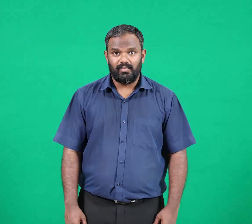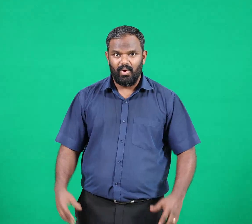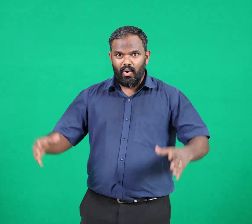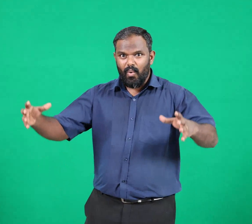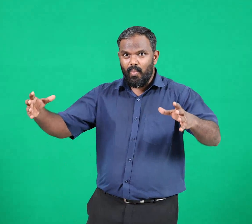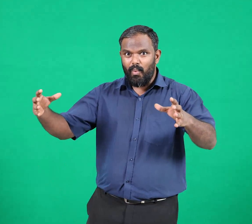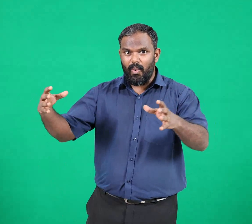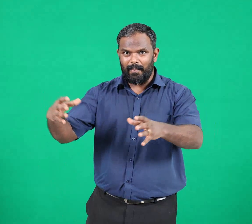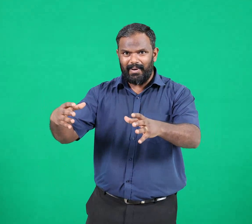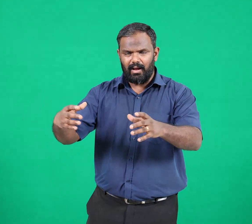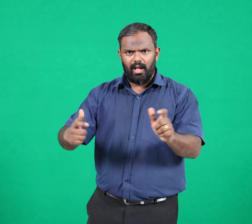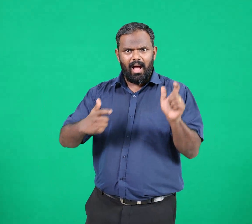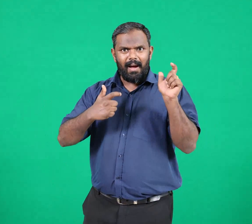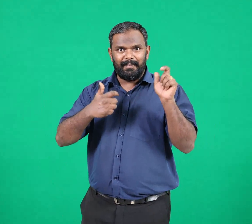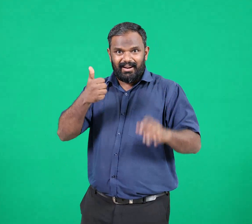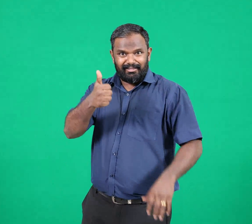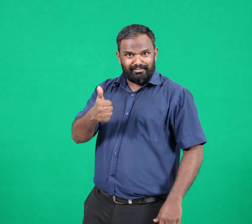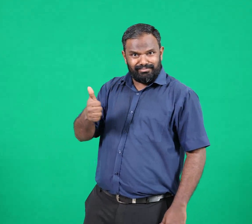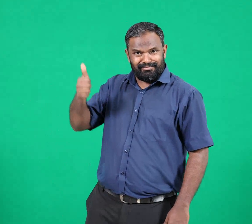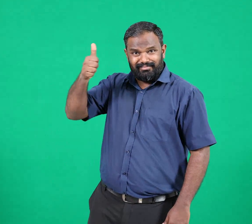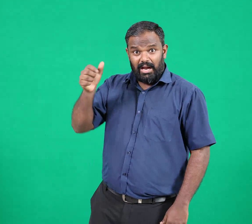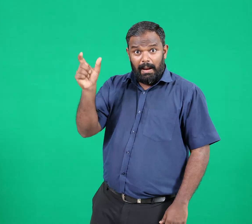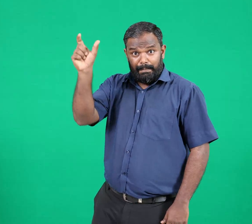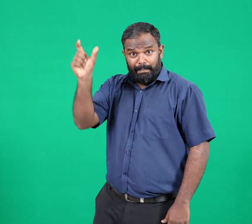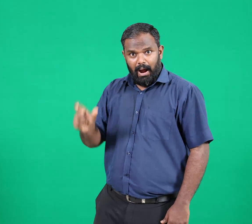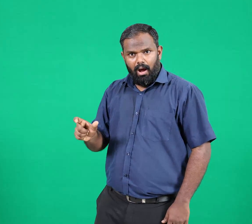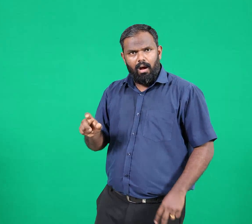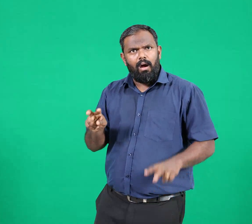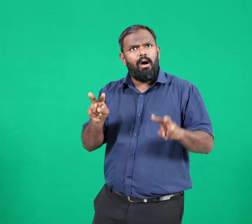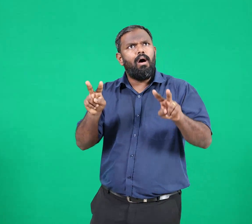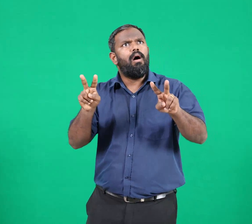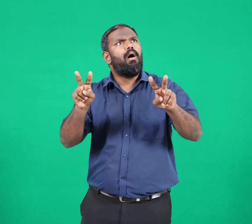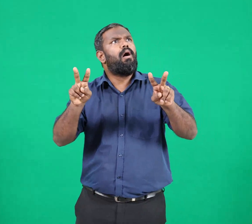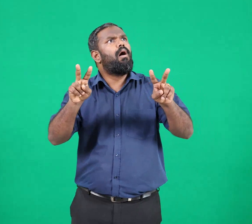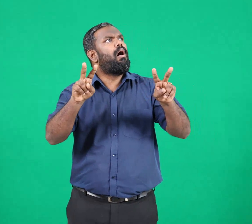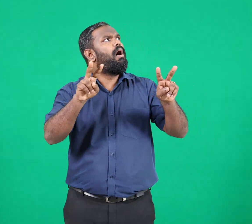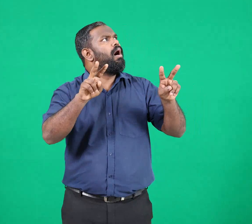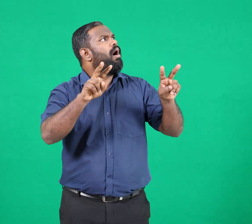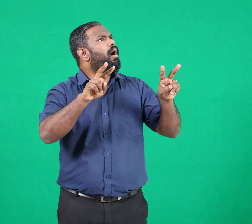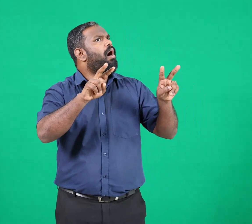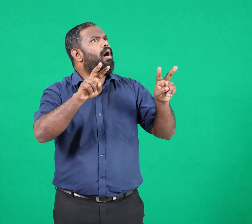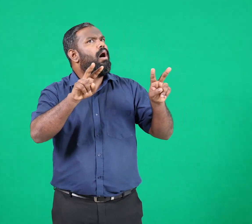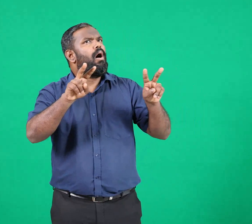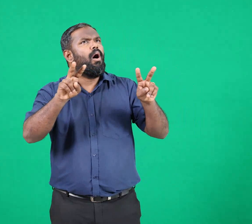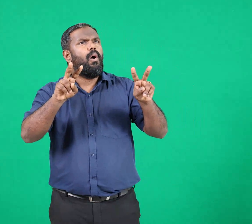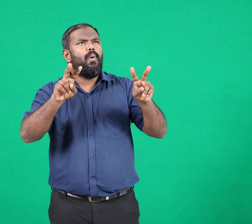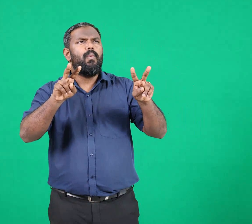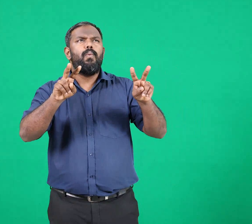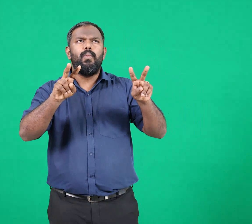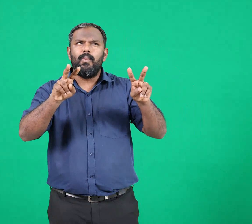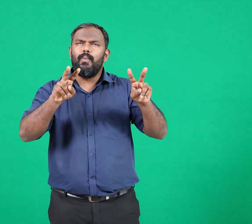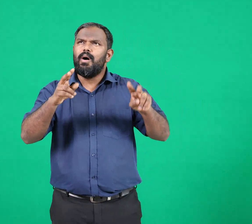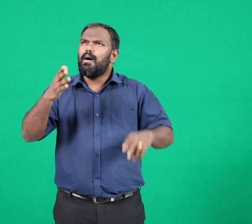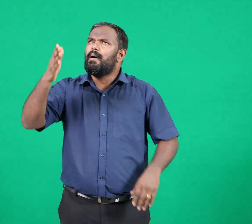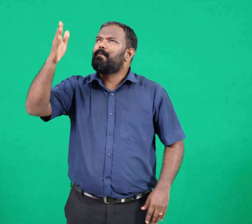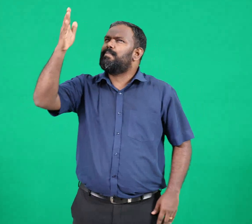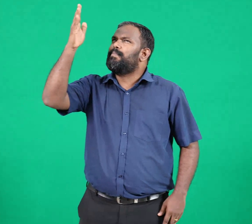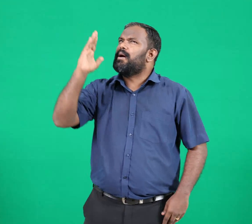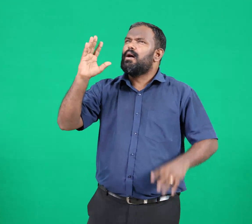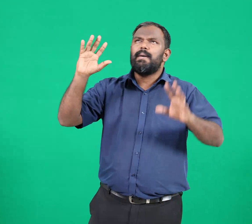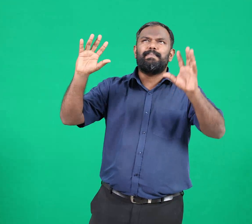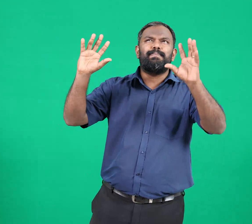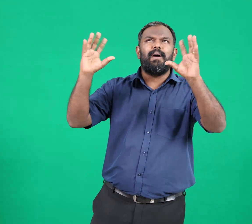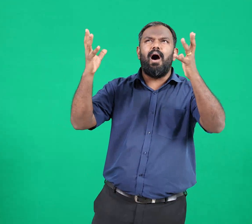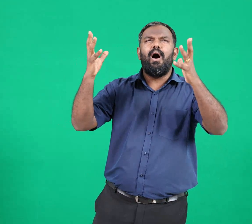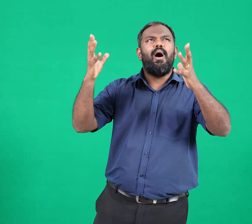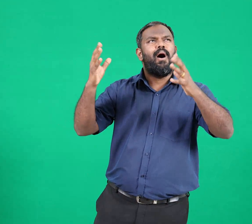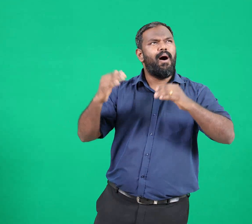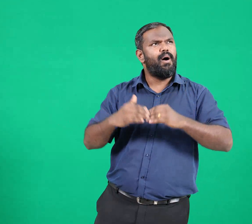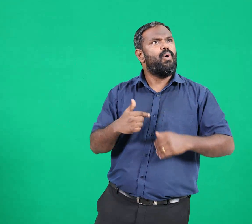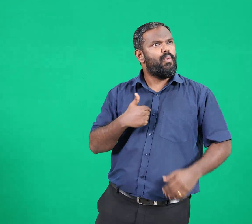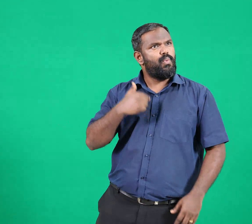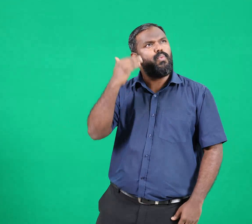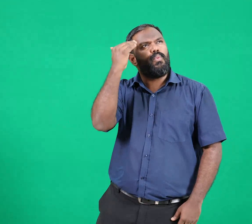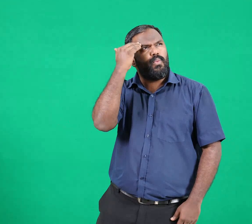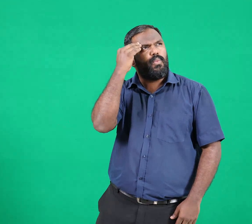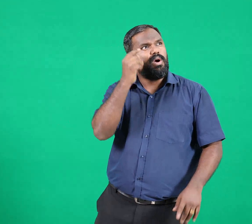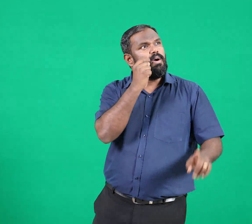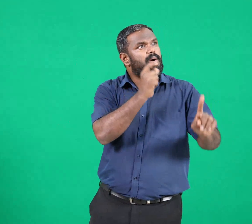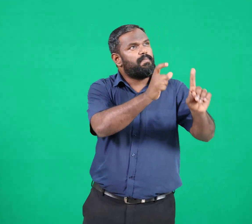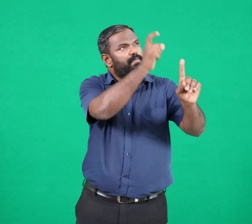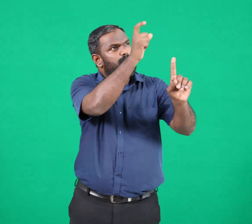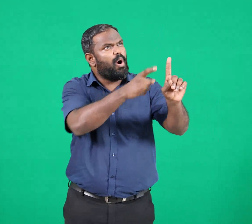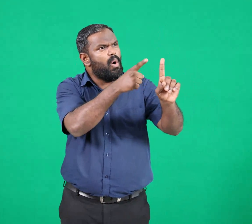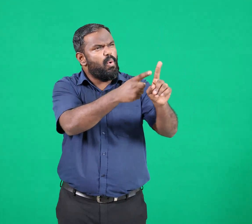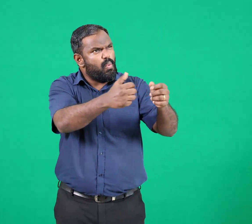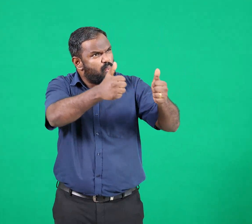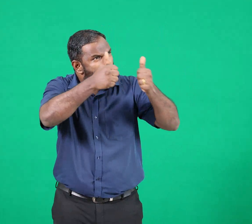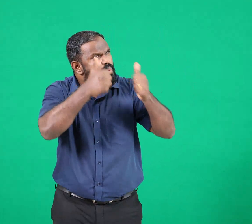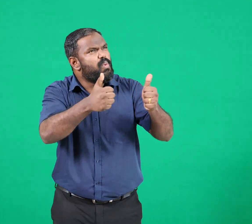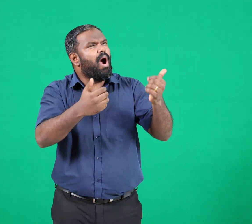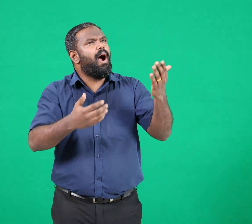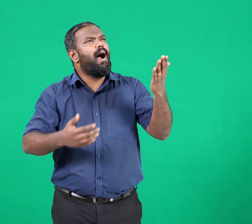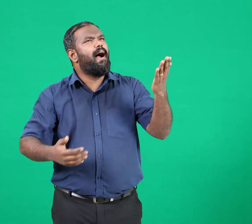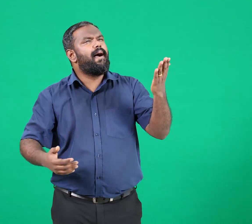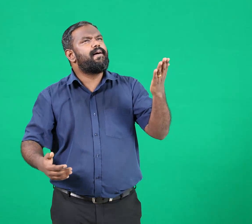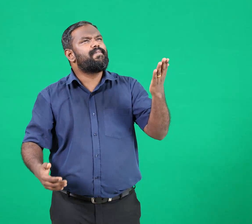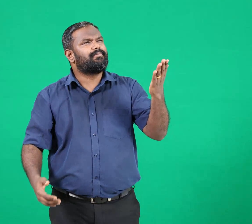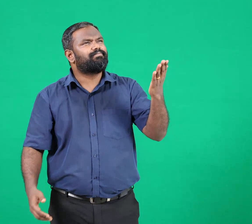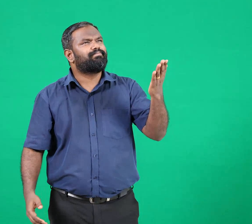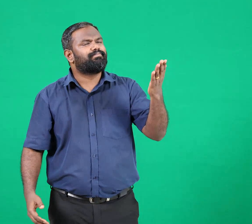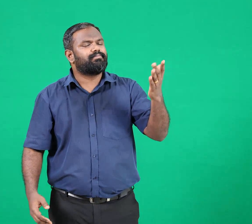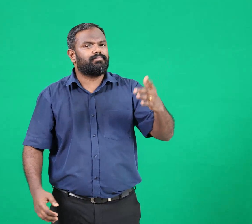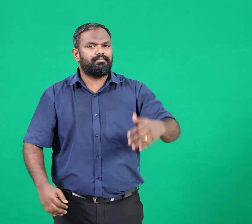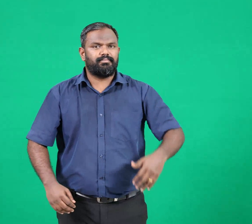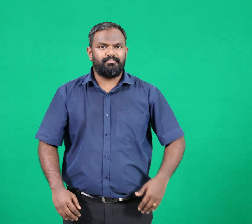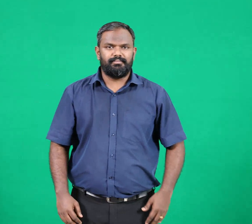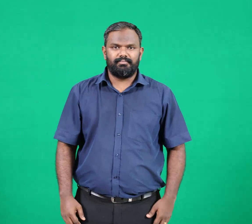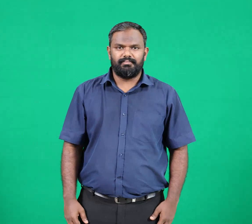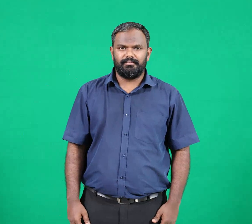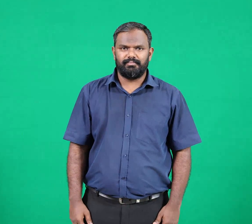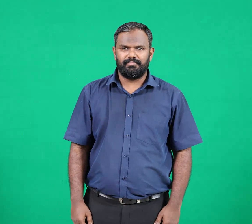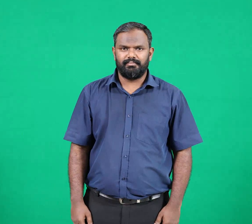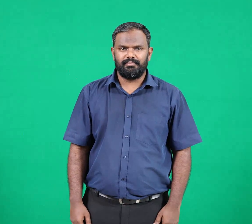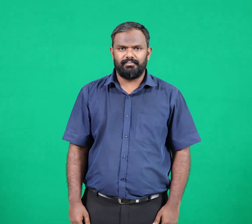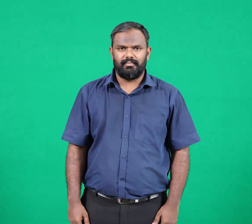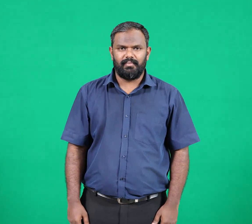When the centurion saw what had happened, he gave glory to God, saying, "Surely this was a righteous man."